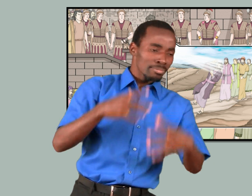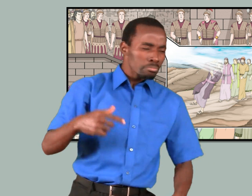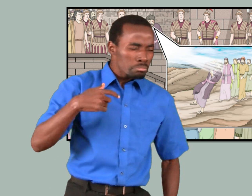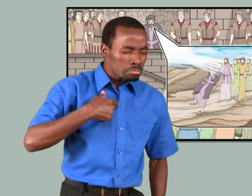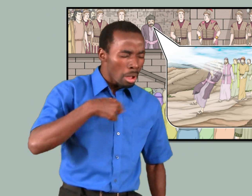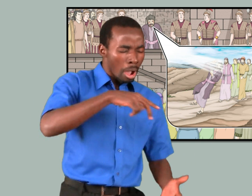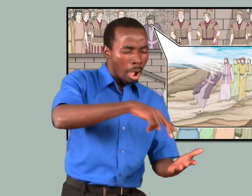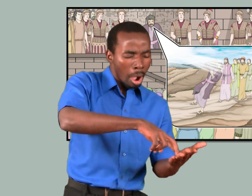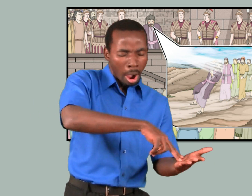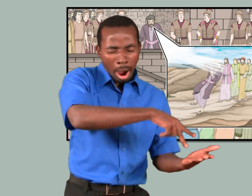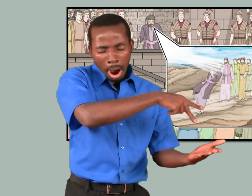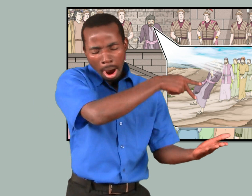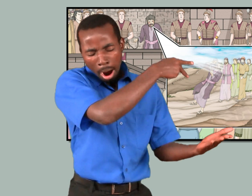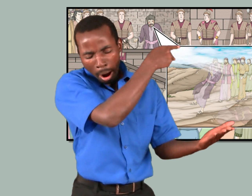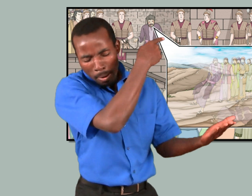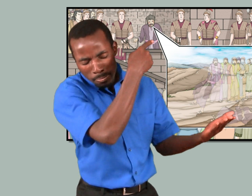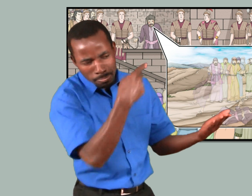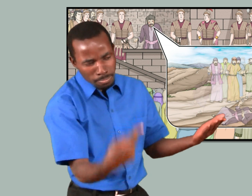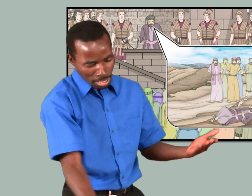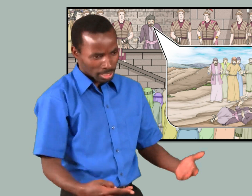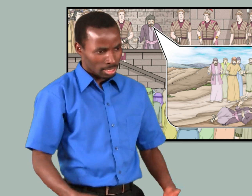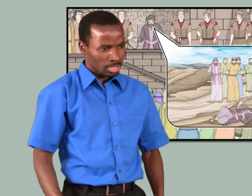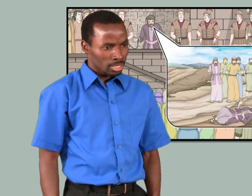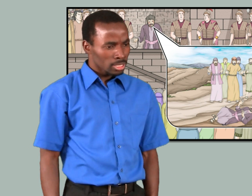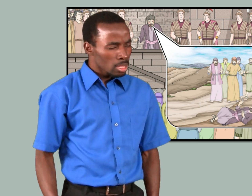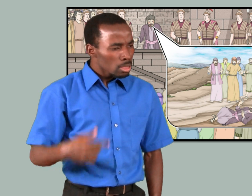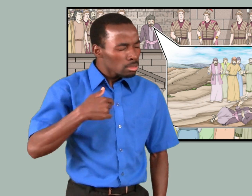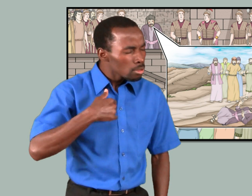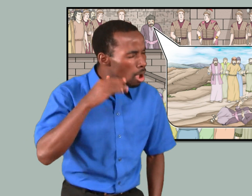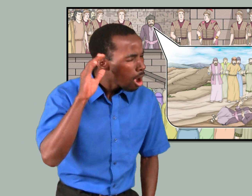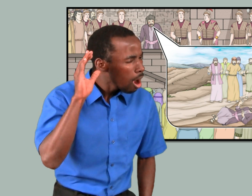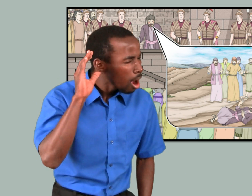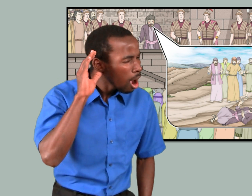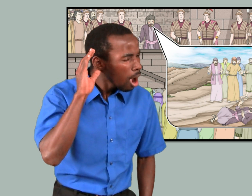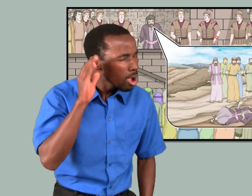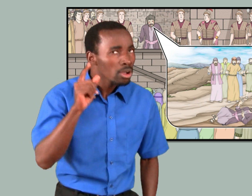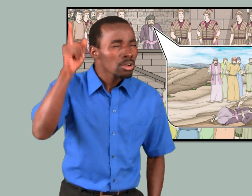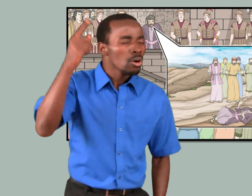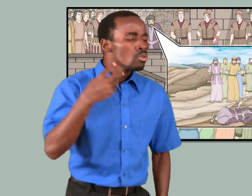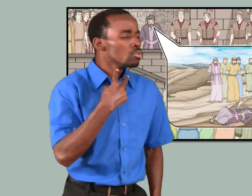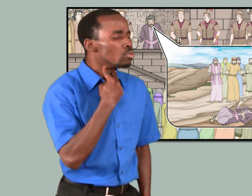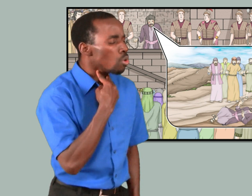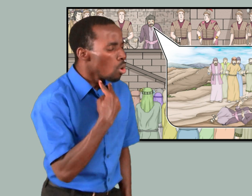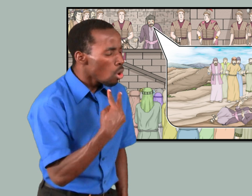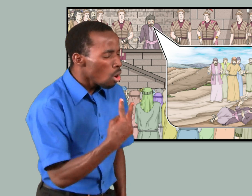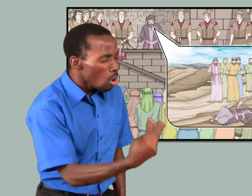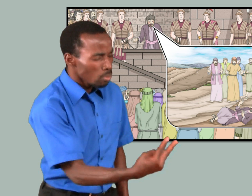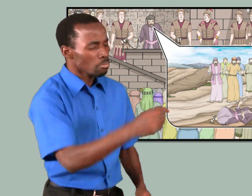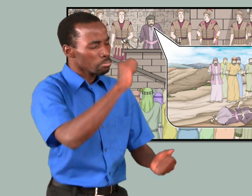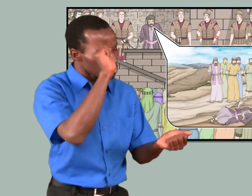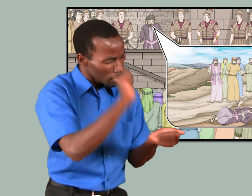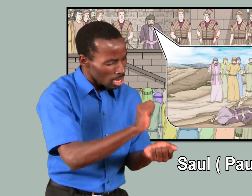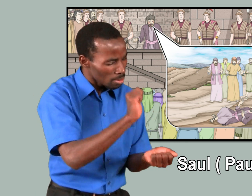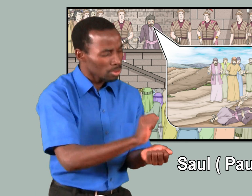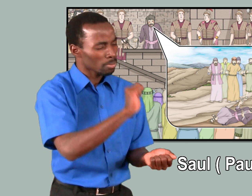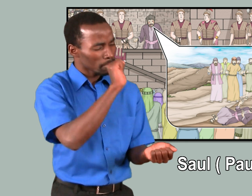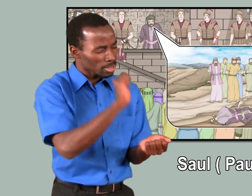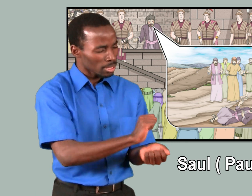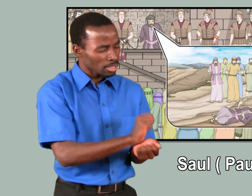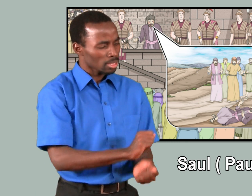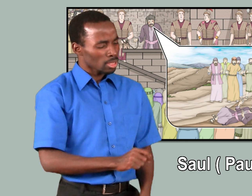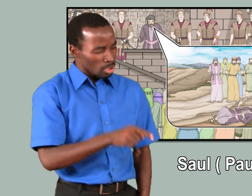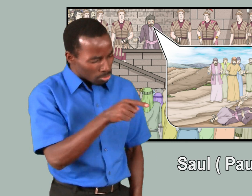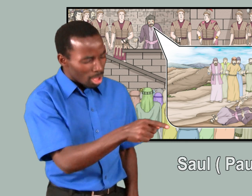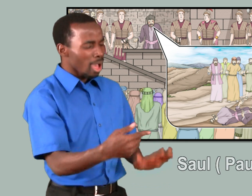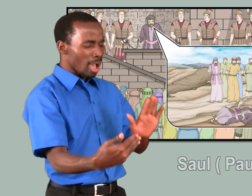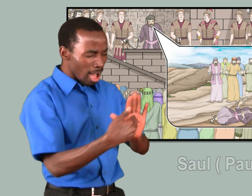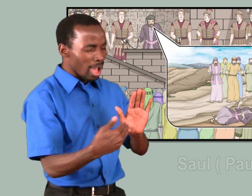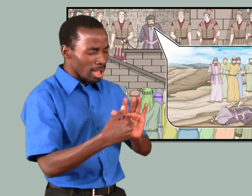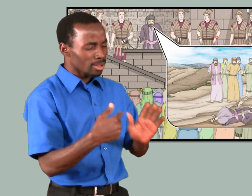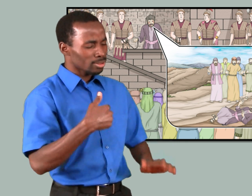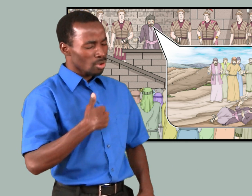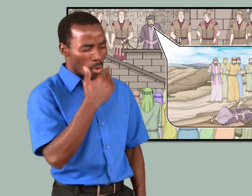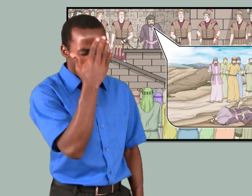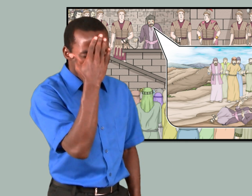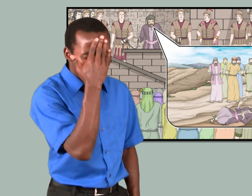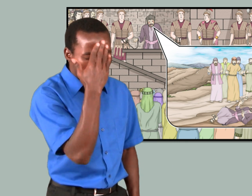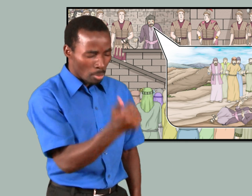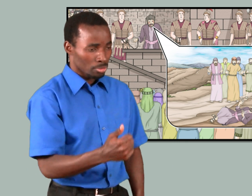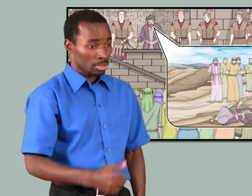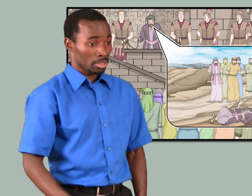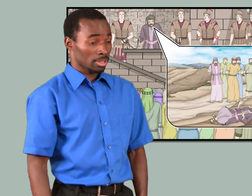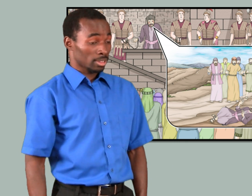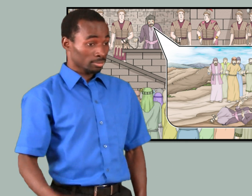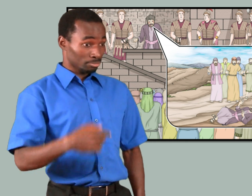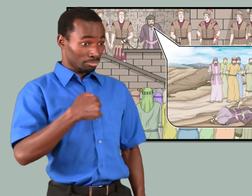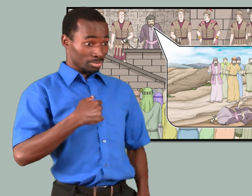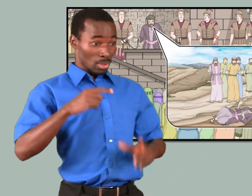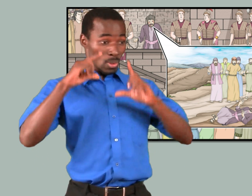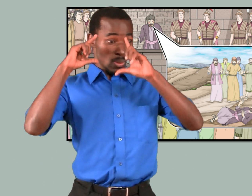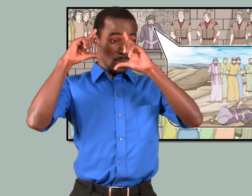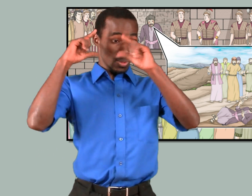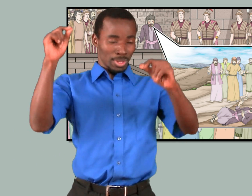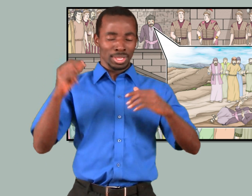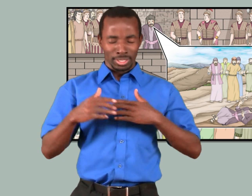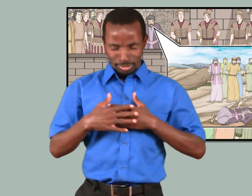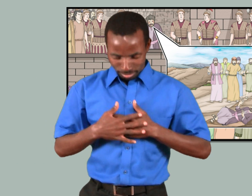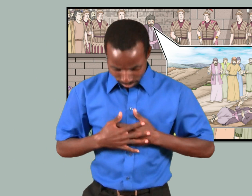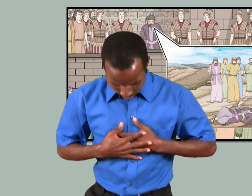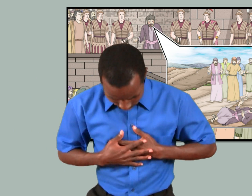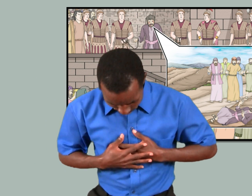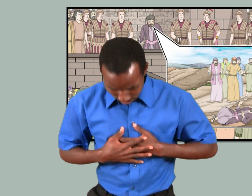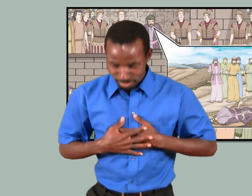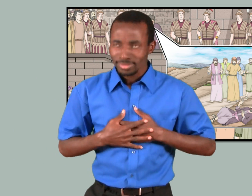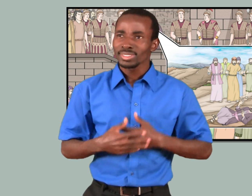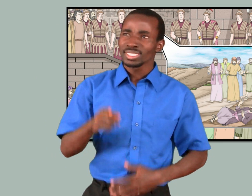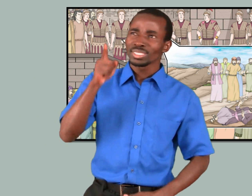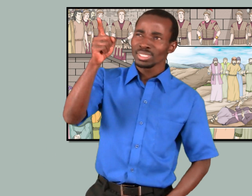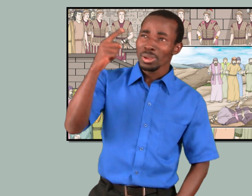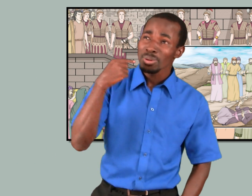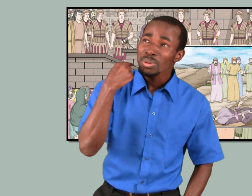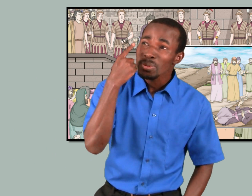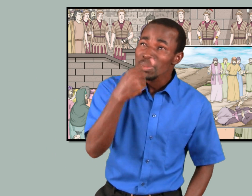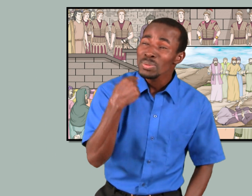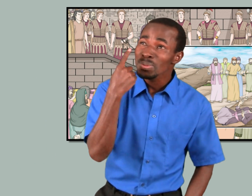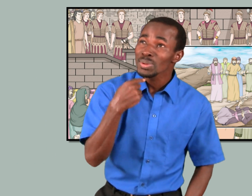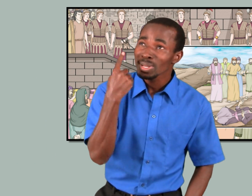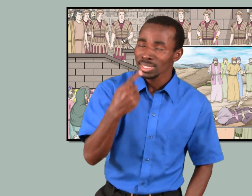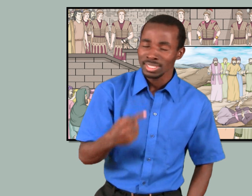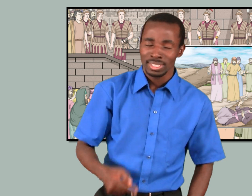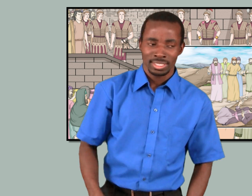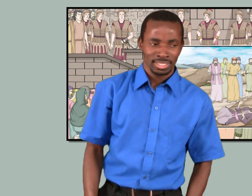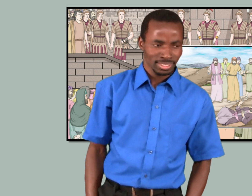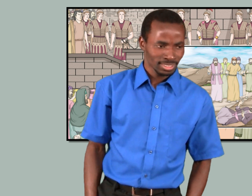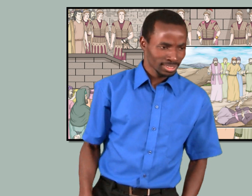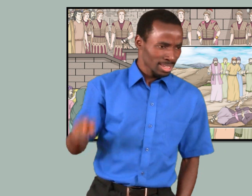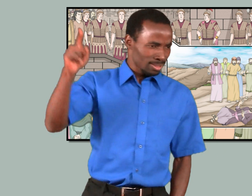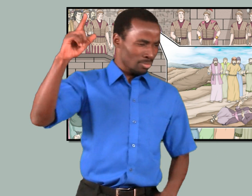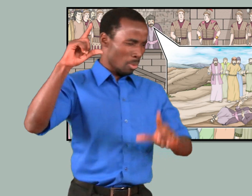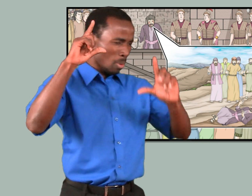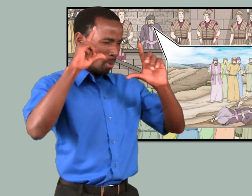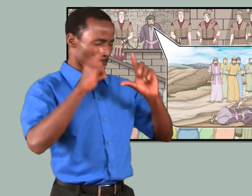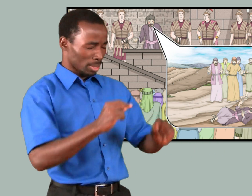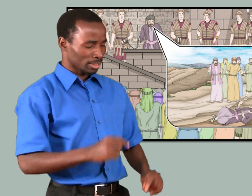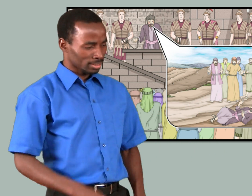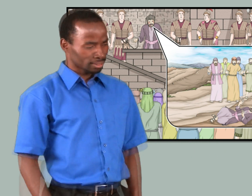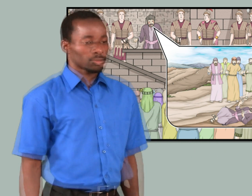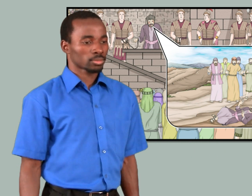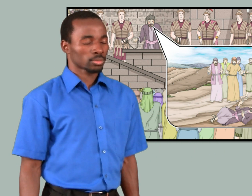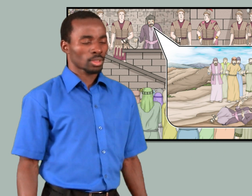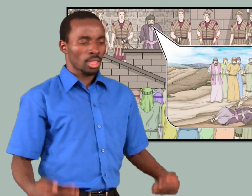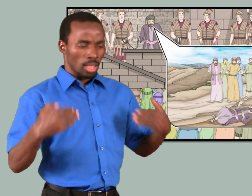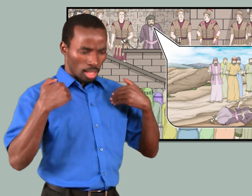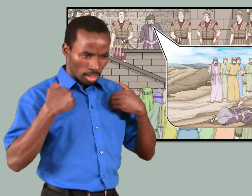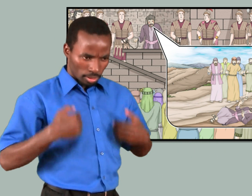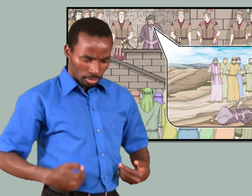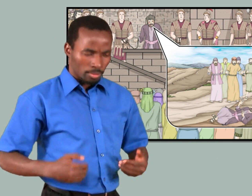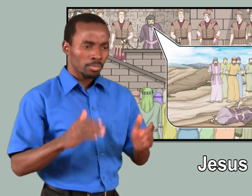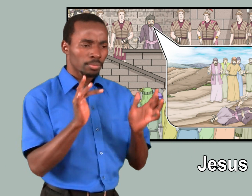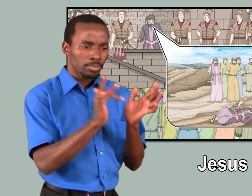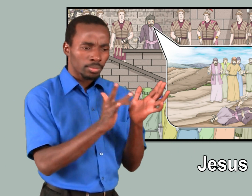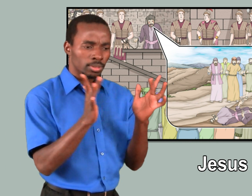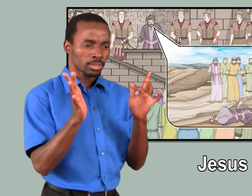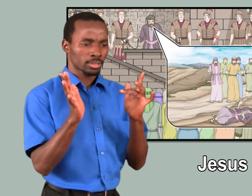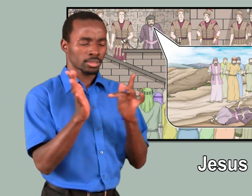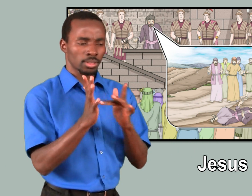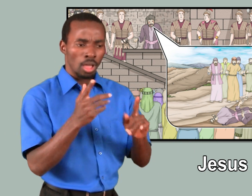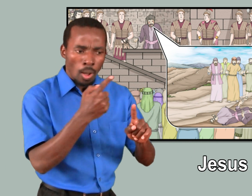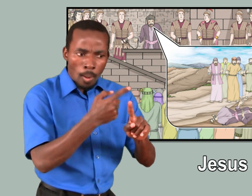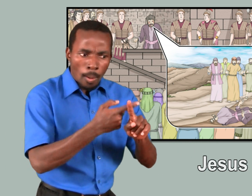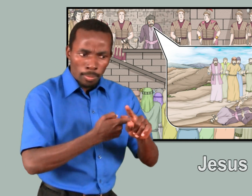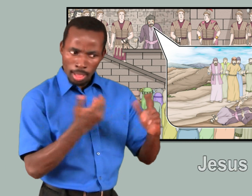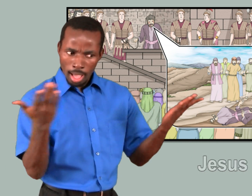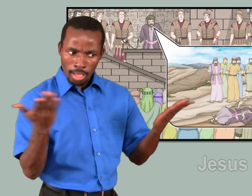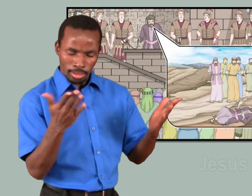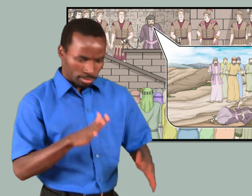I fell to the ground and heard a voice say to me, ‘Saul, Saul, why do you persecute Me?’